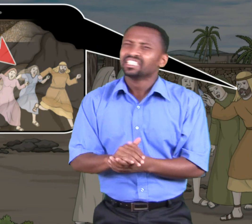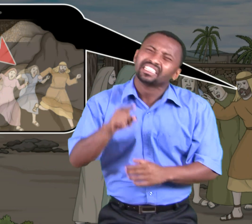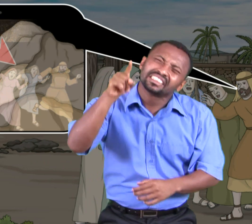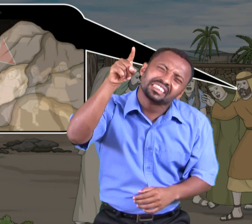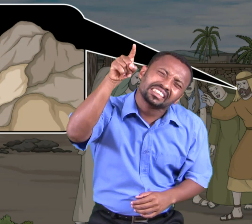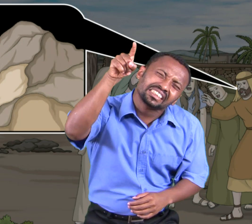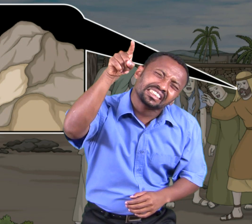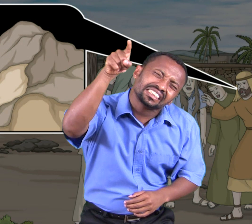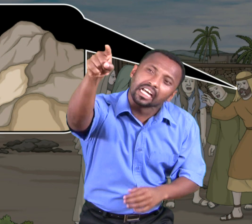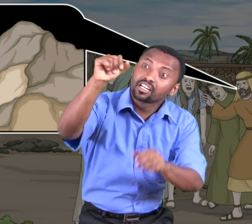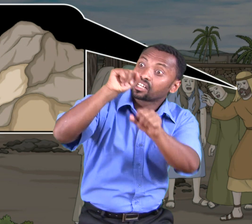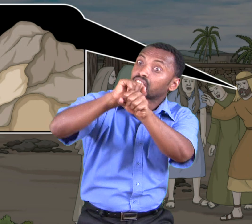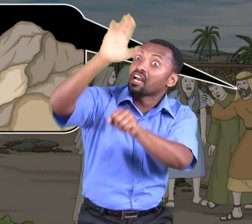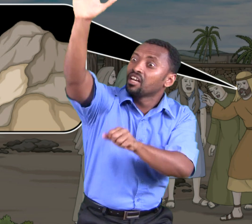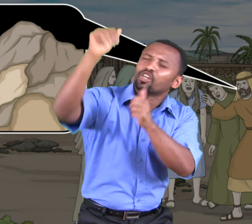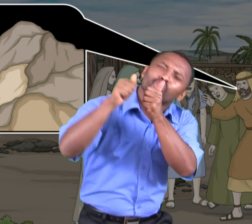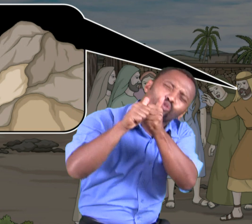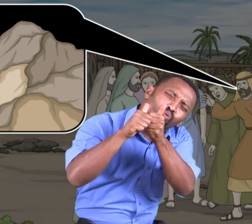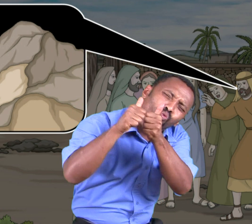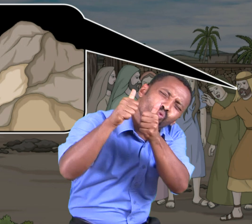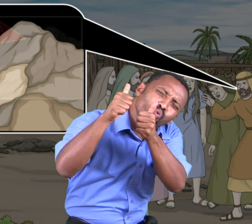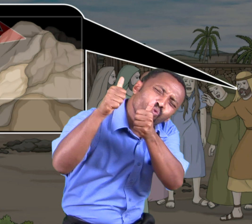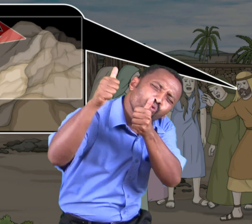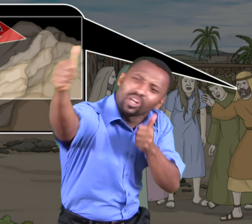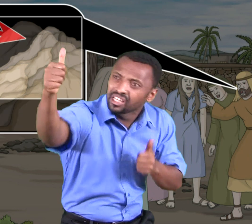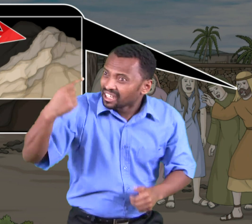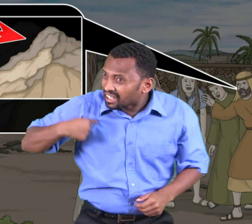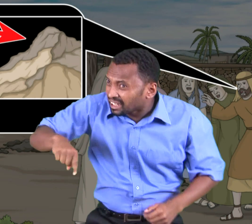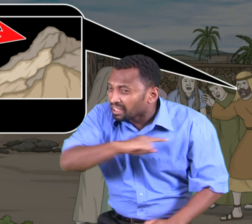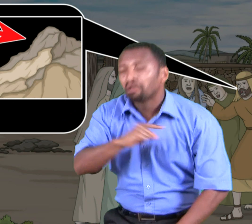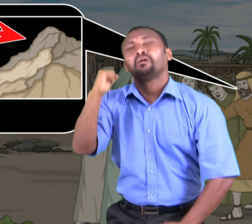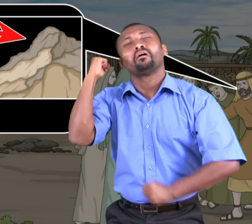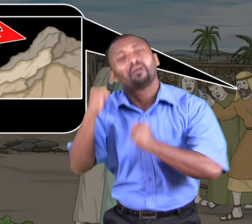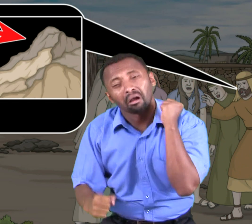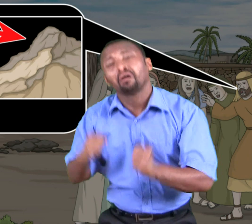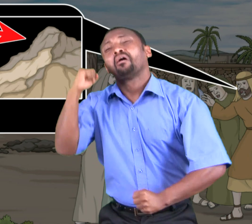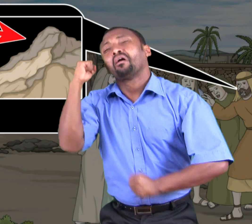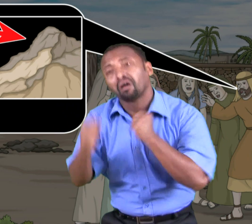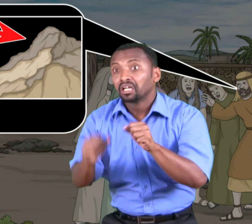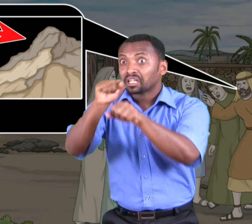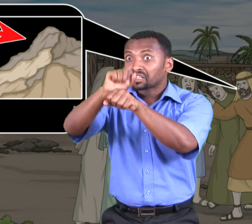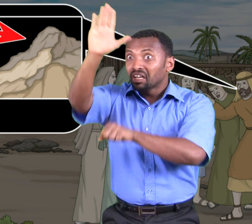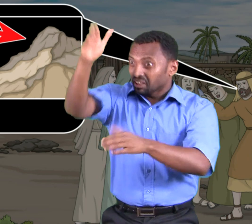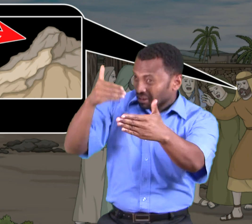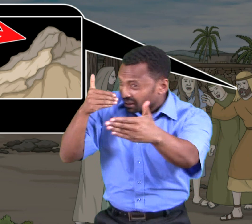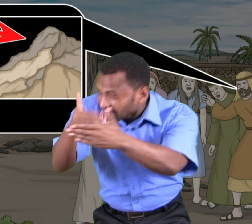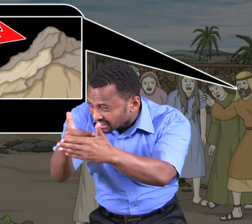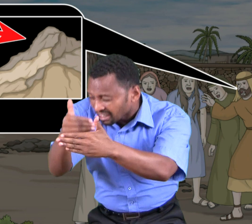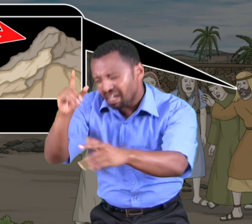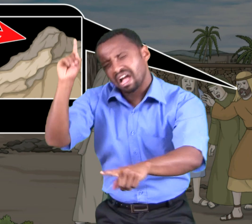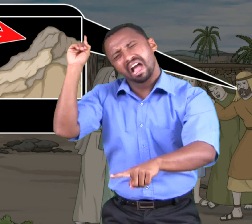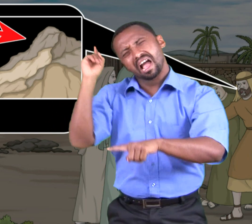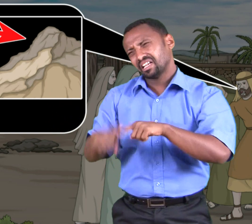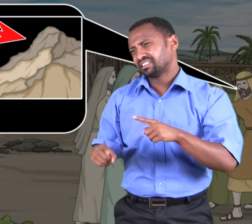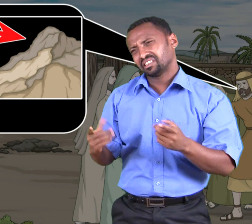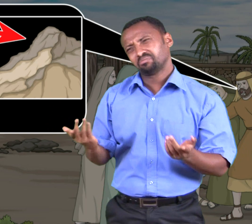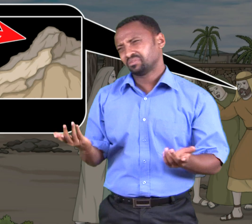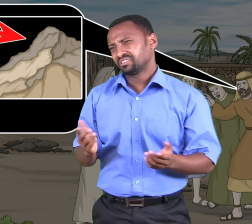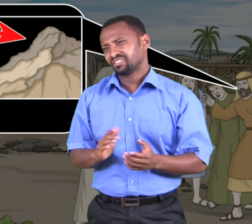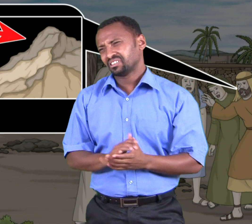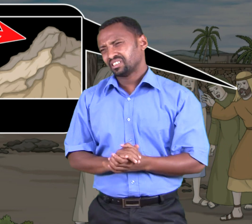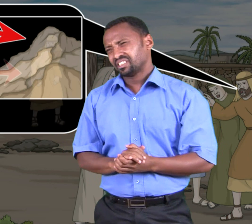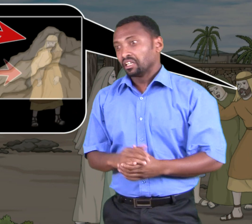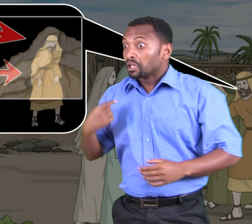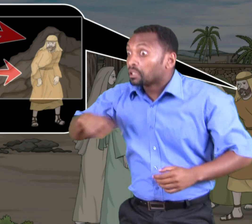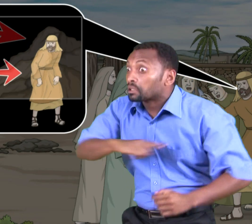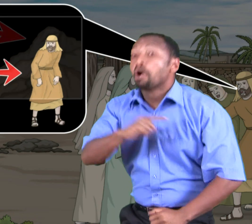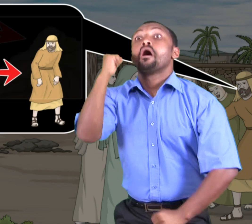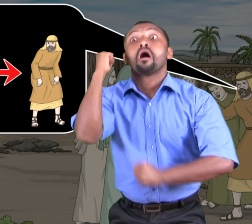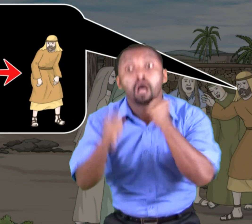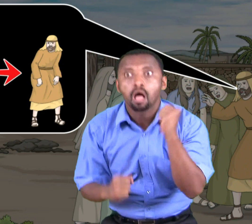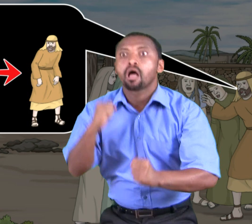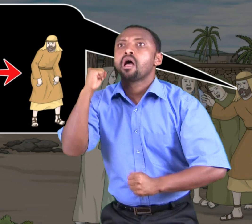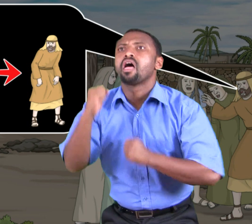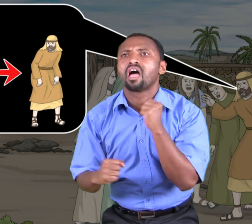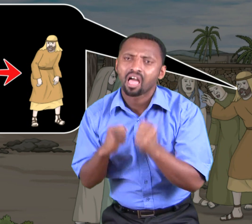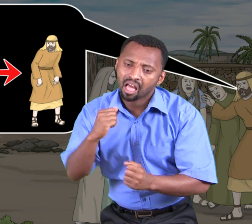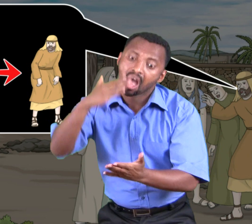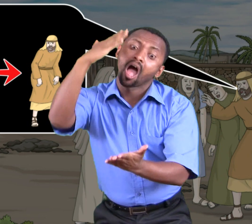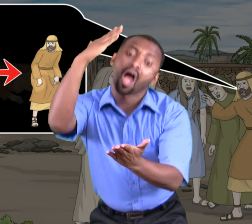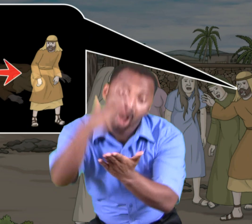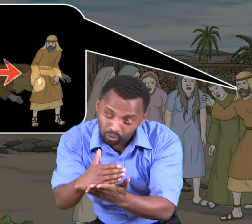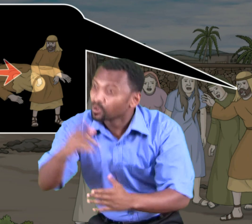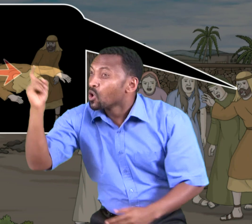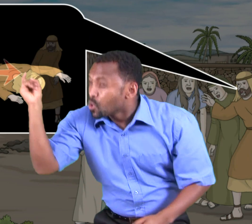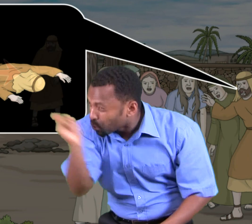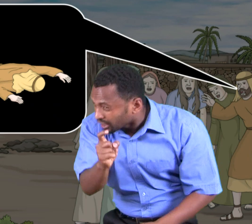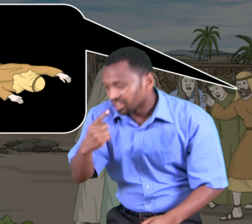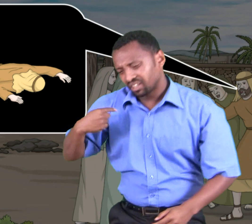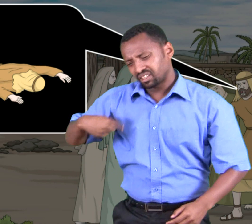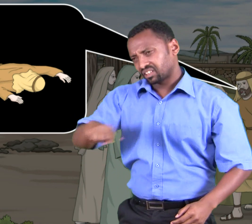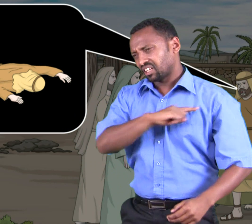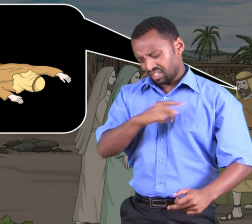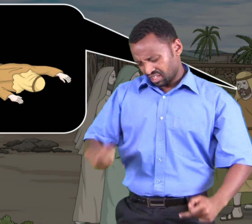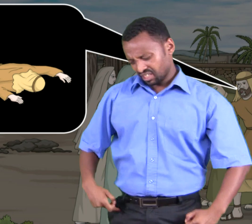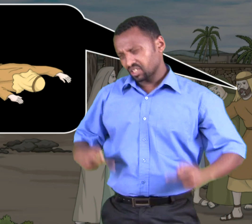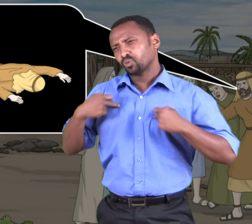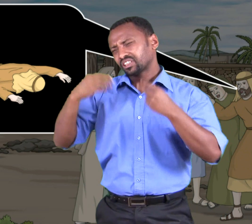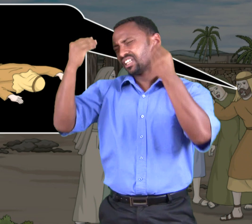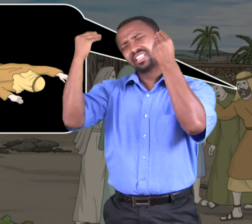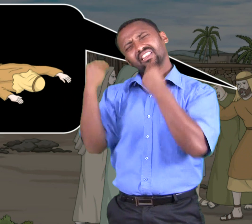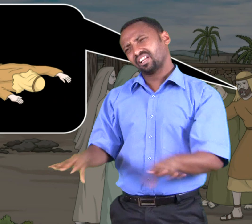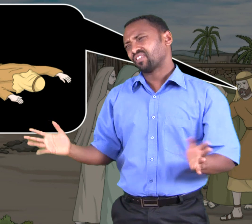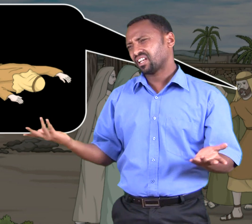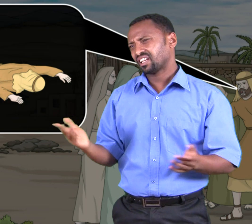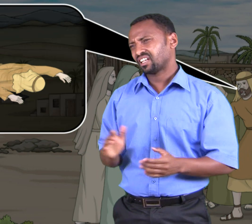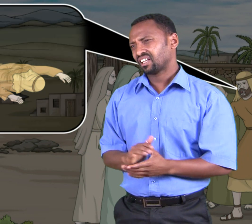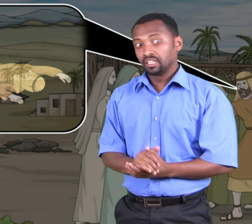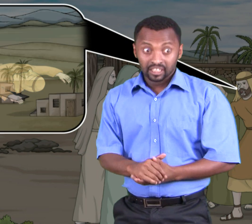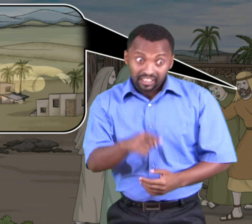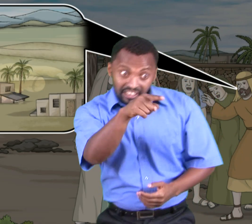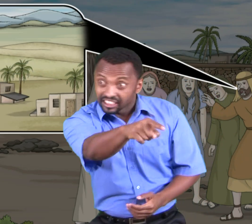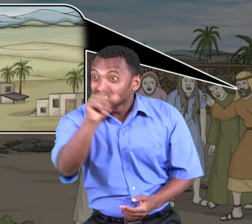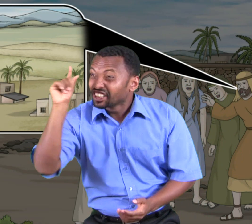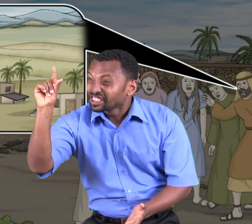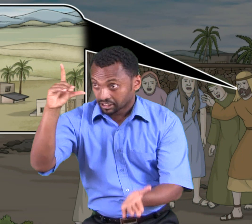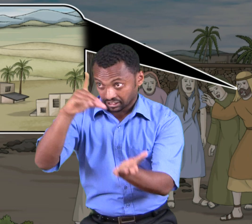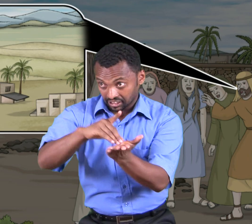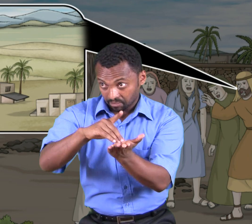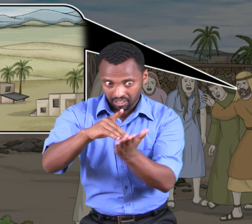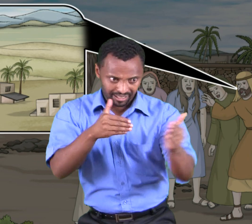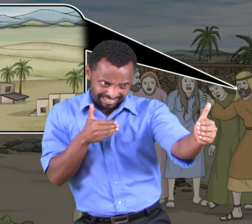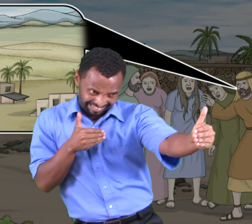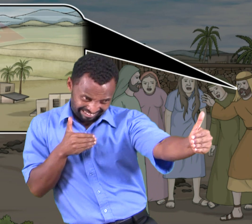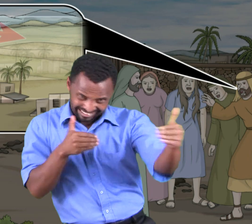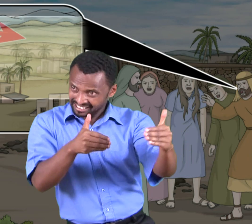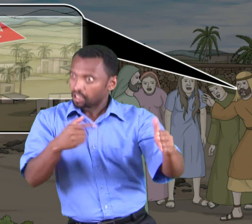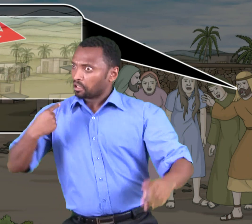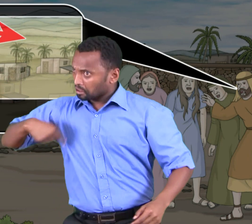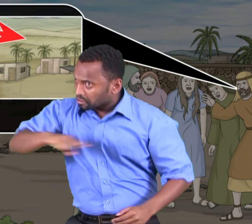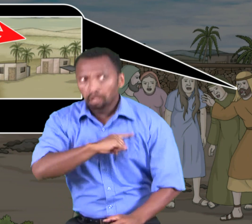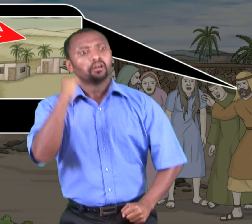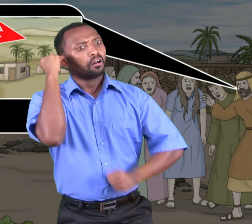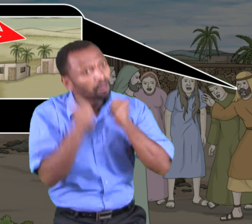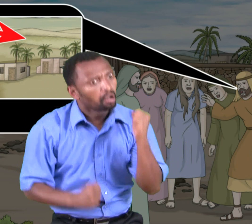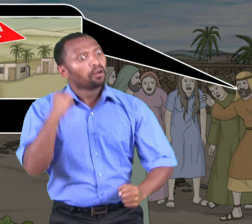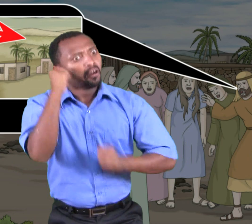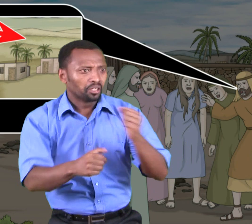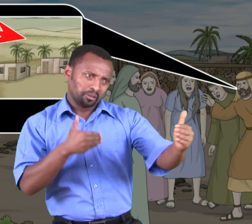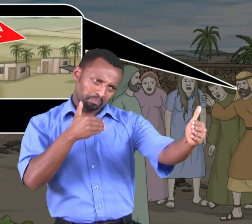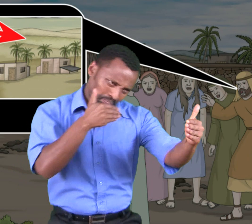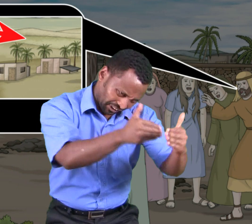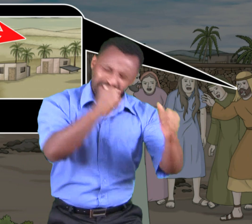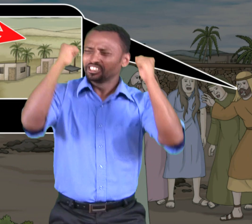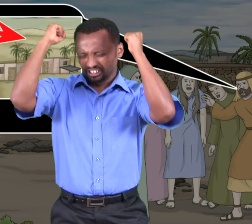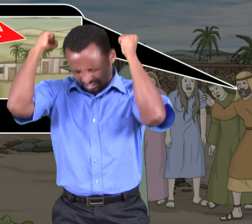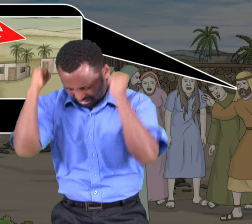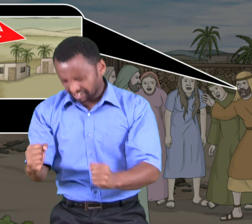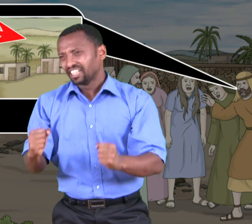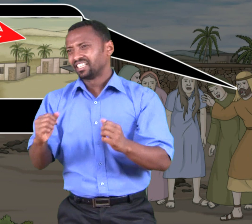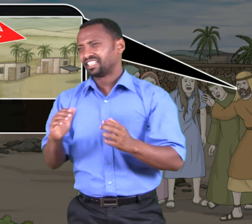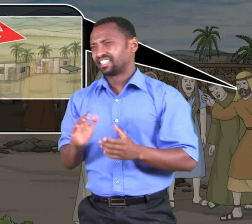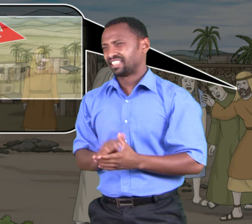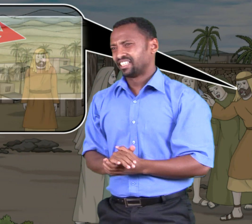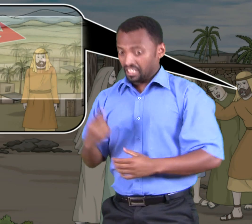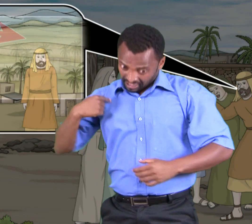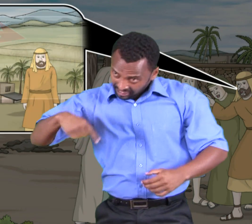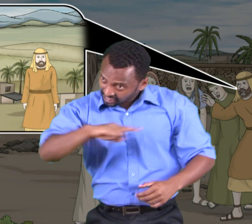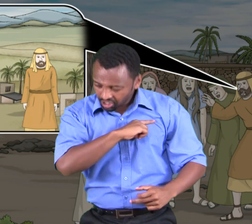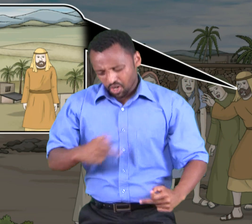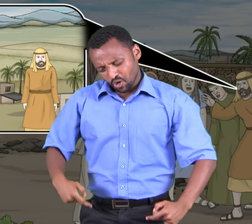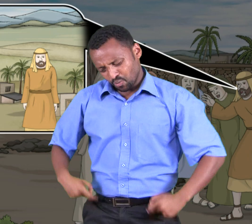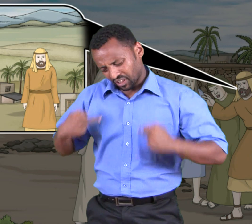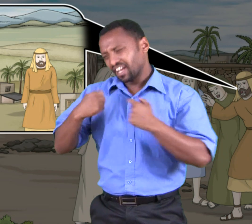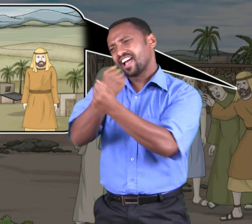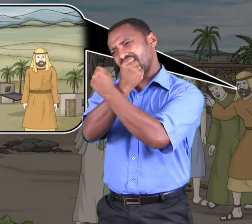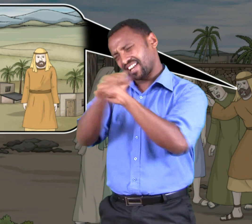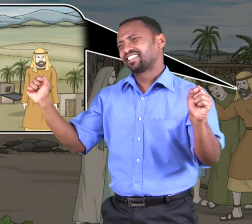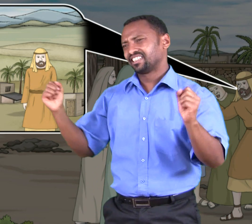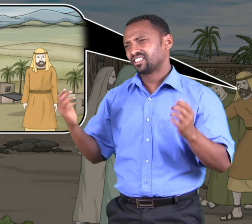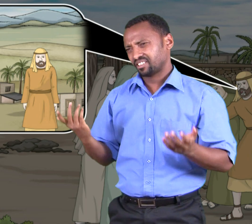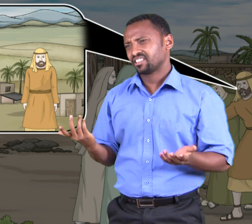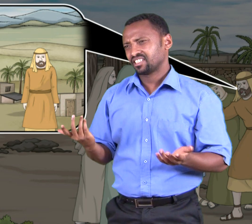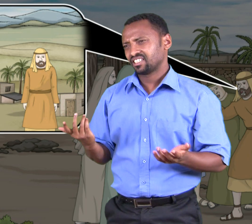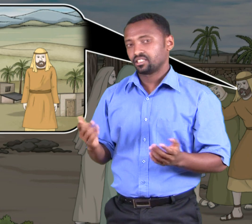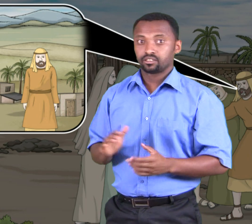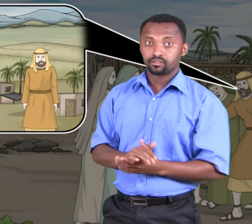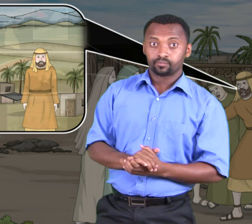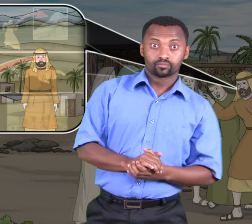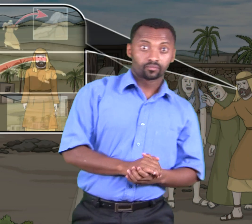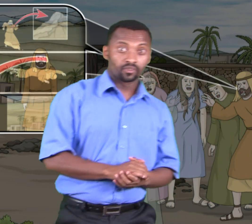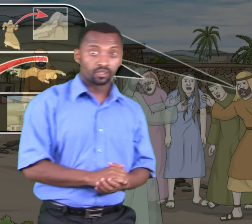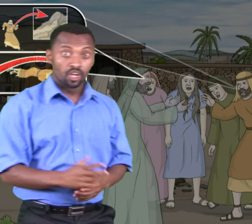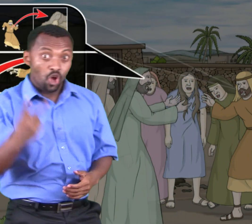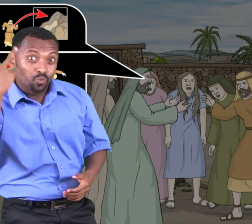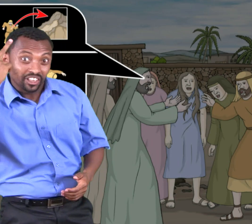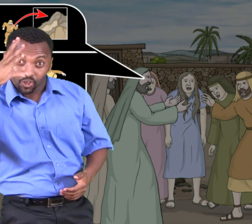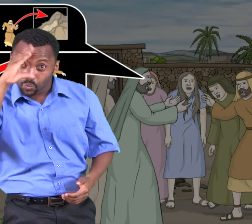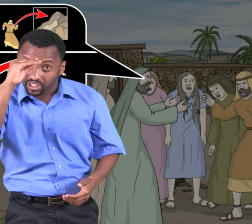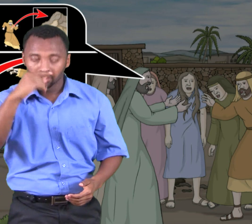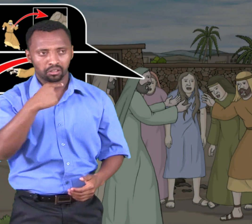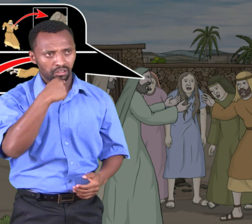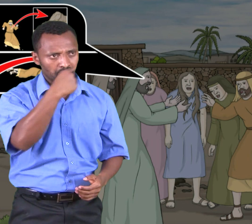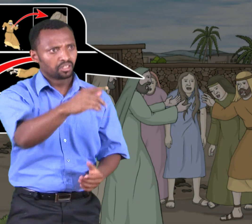But I cannot run to the mountains; the disaster will overtake me, and I will die. Look, there is a town nearby where I can flee, and it is a small place. Please let me flee there—is it not a small place? Then my life will be saved.”